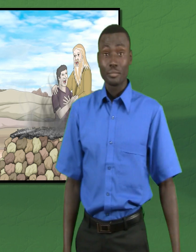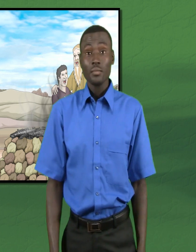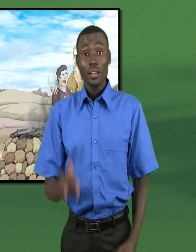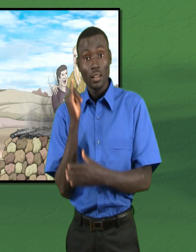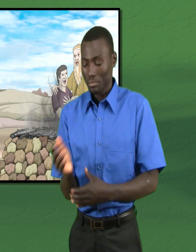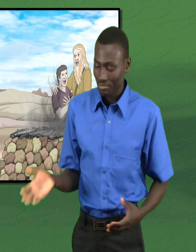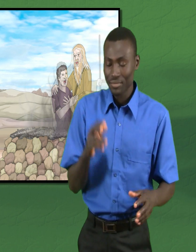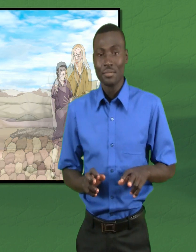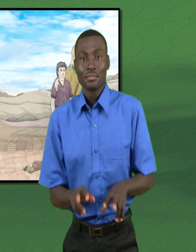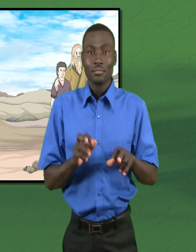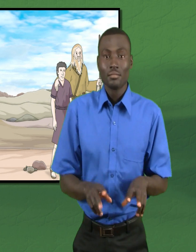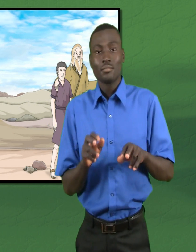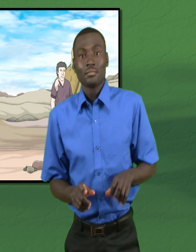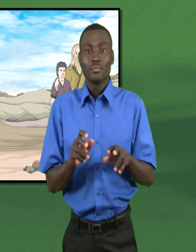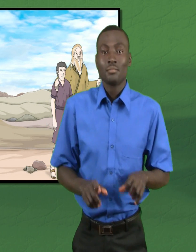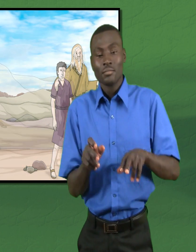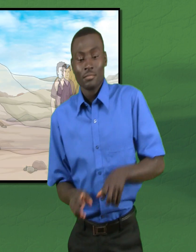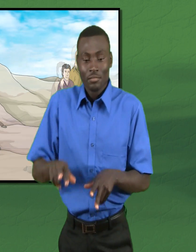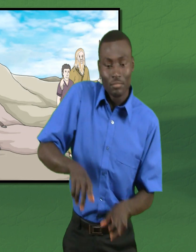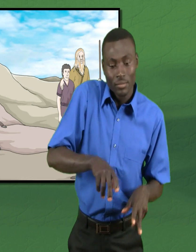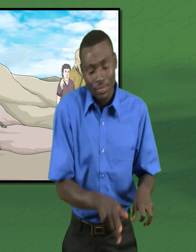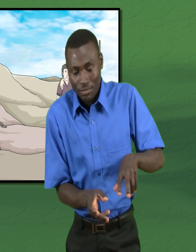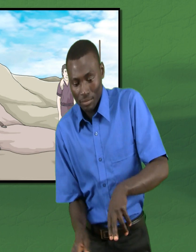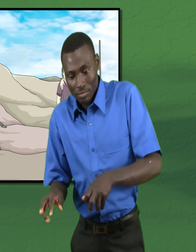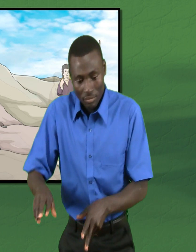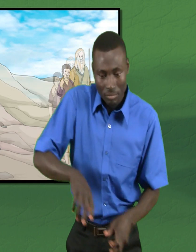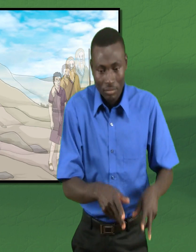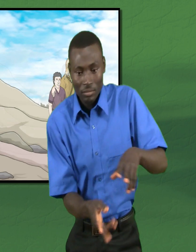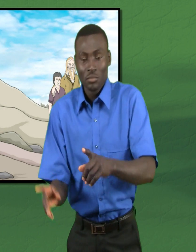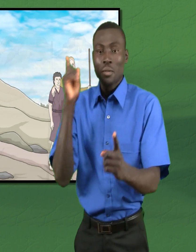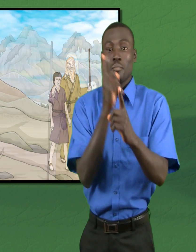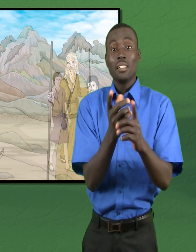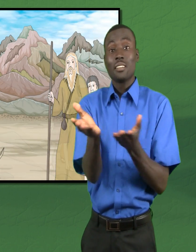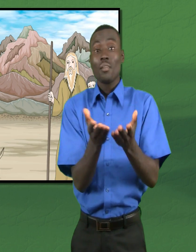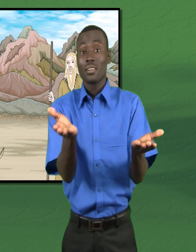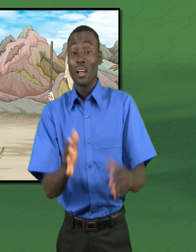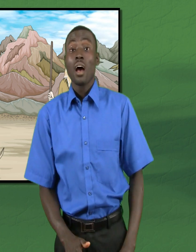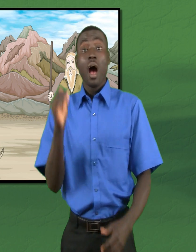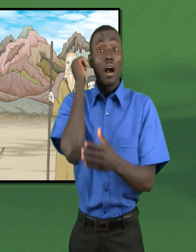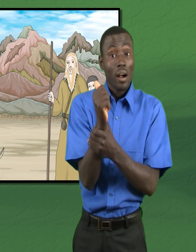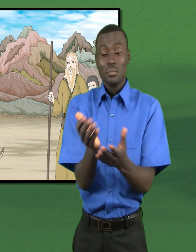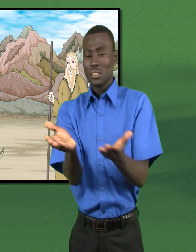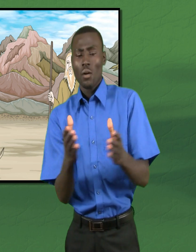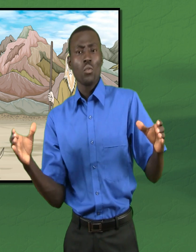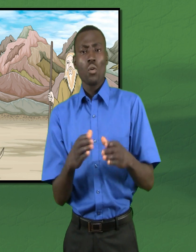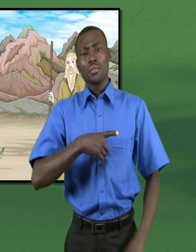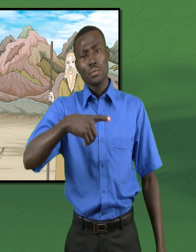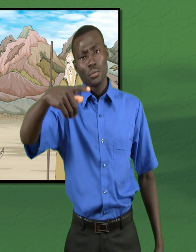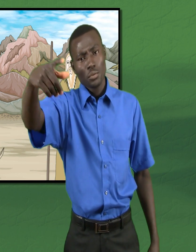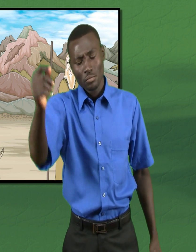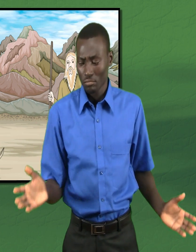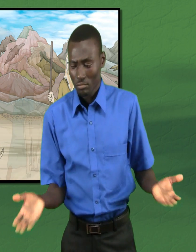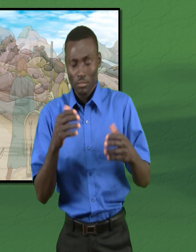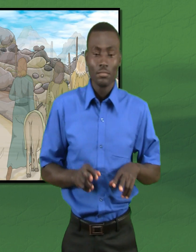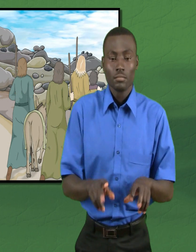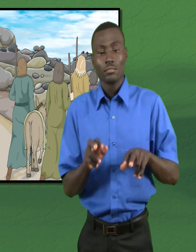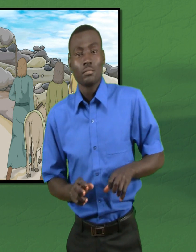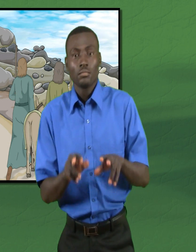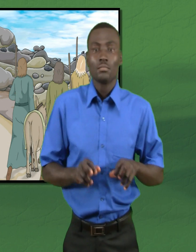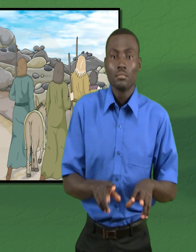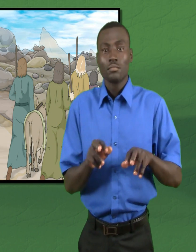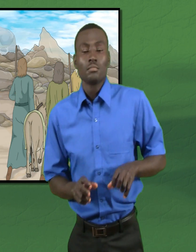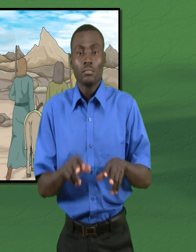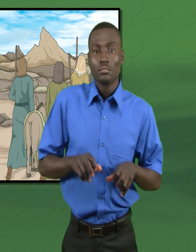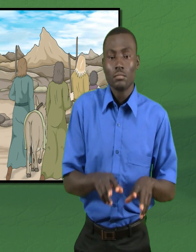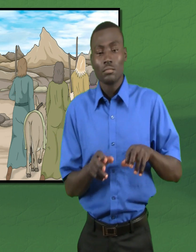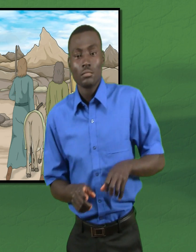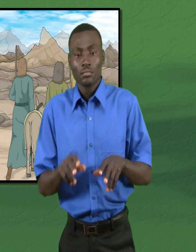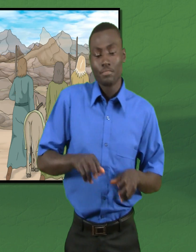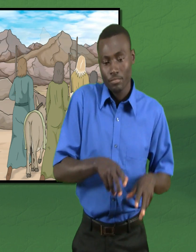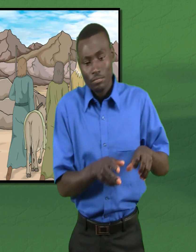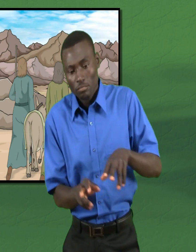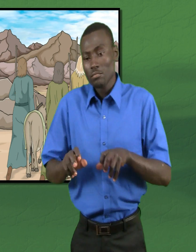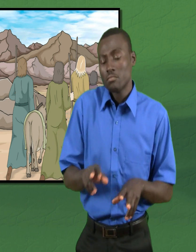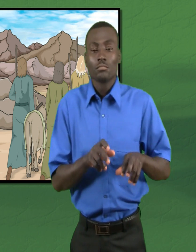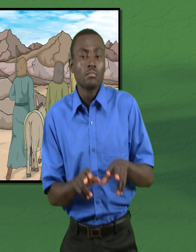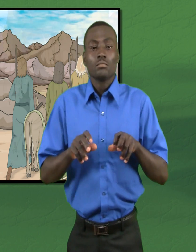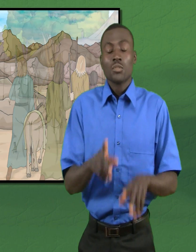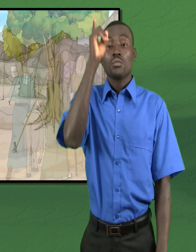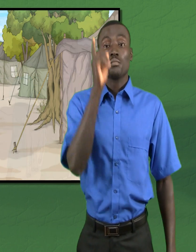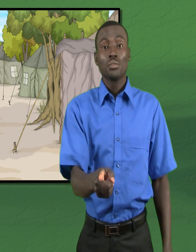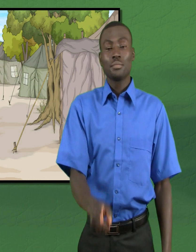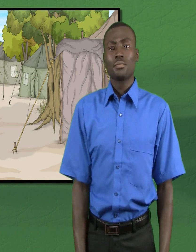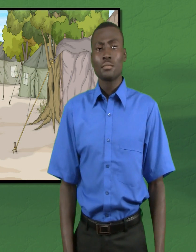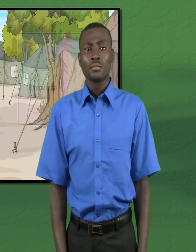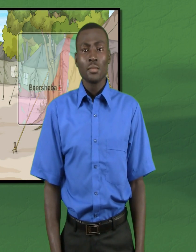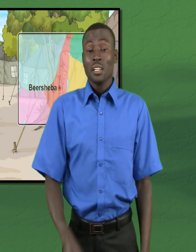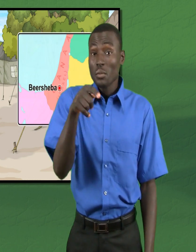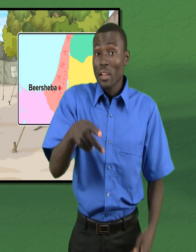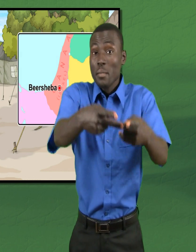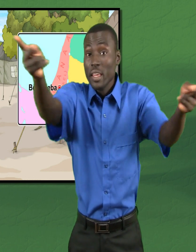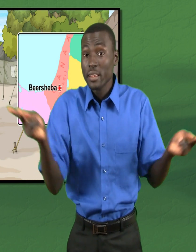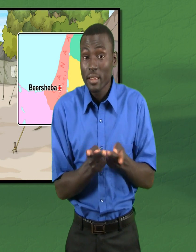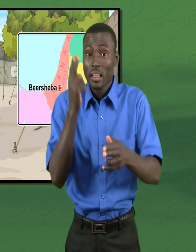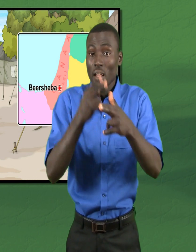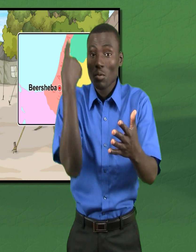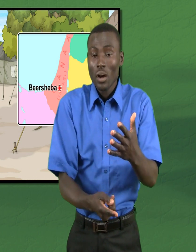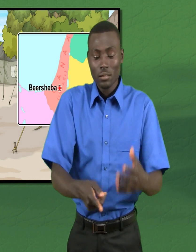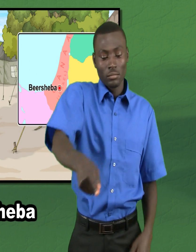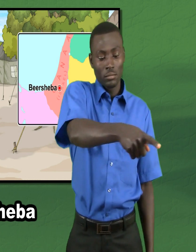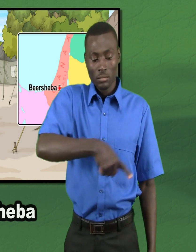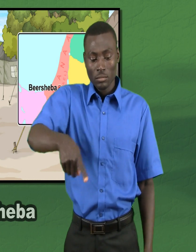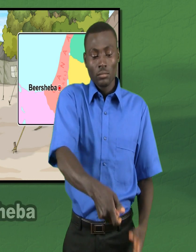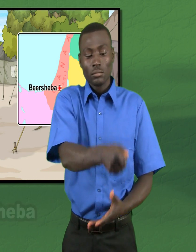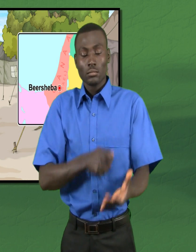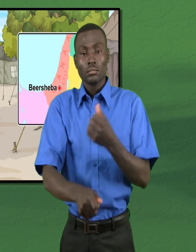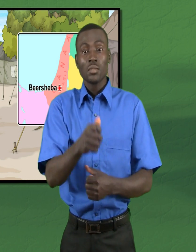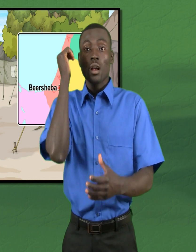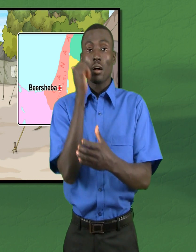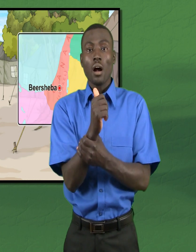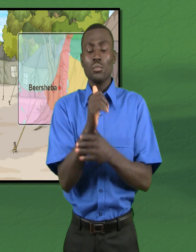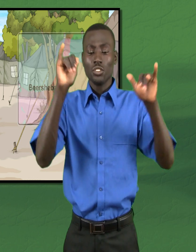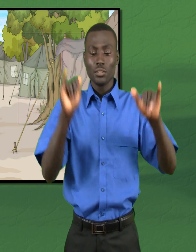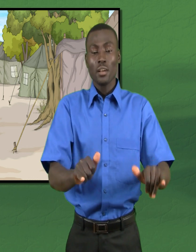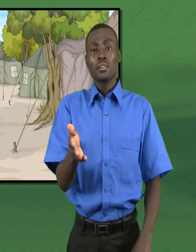Abraham went back to his servants, and they got up and set out together for Beersheba.